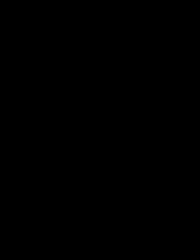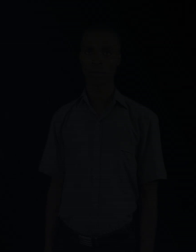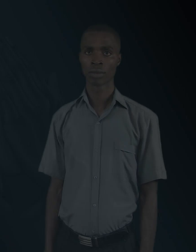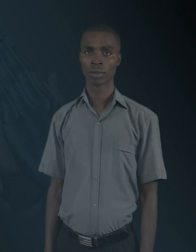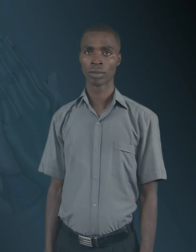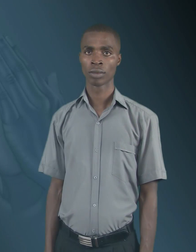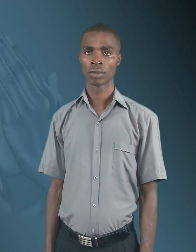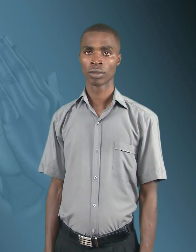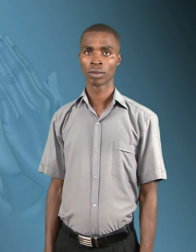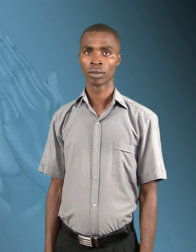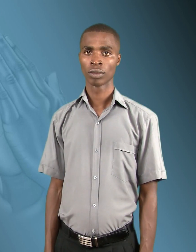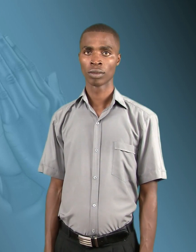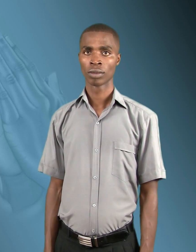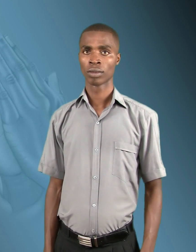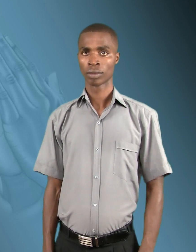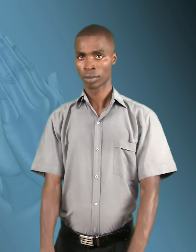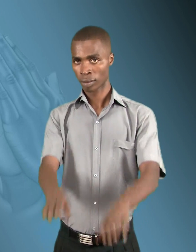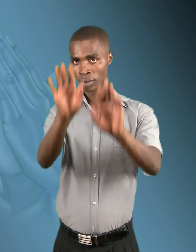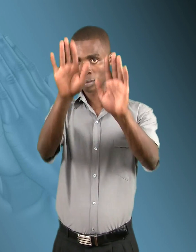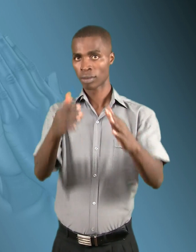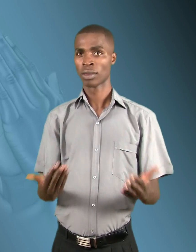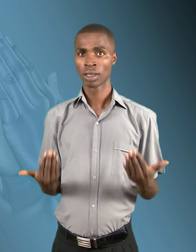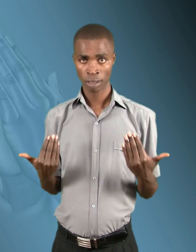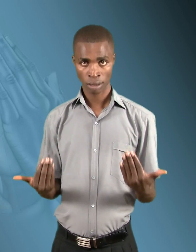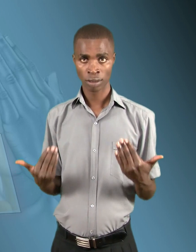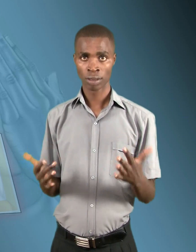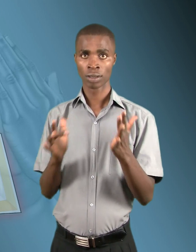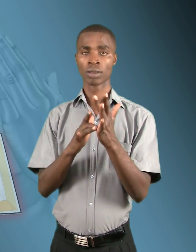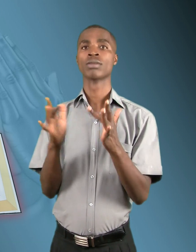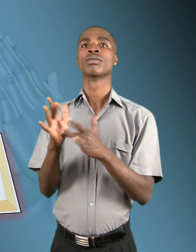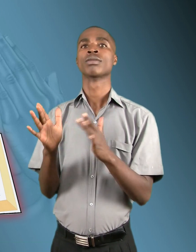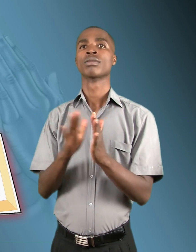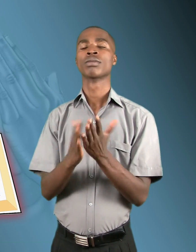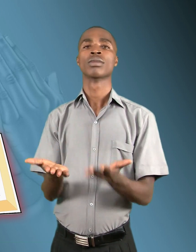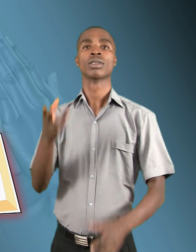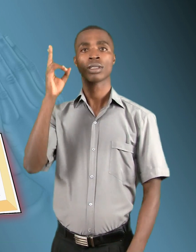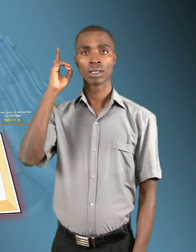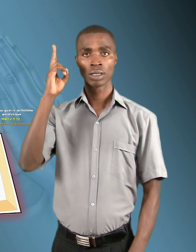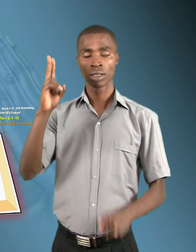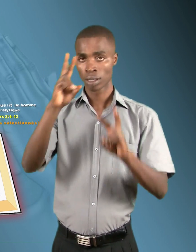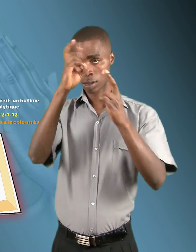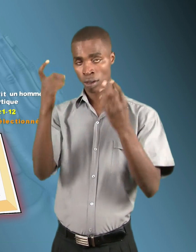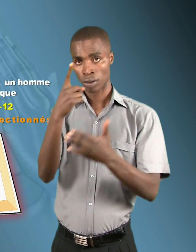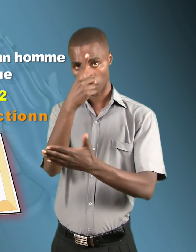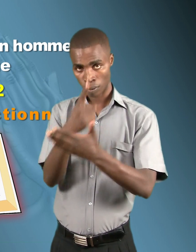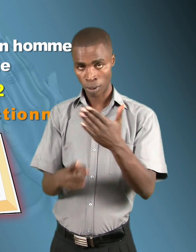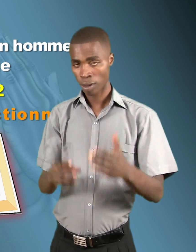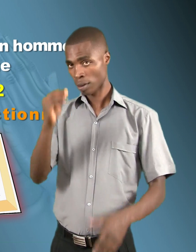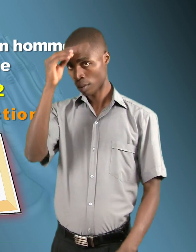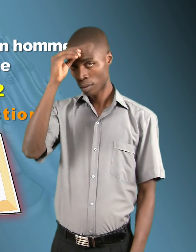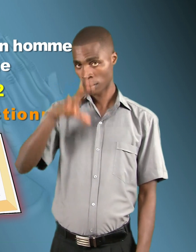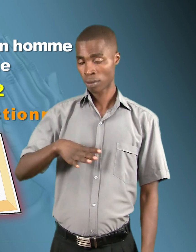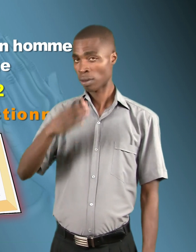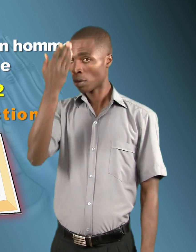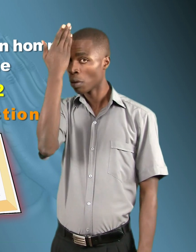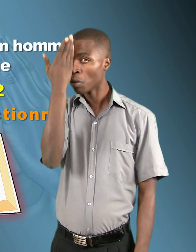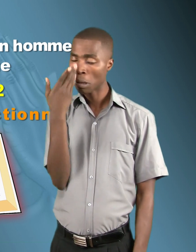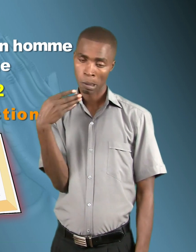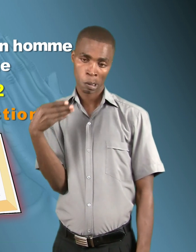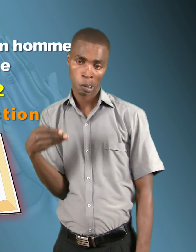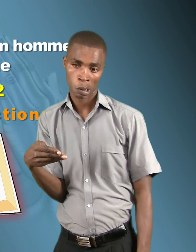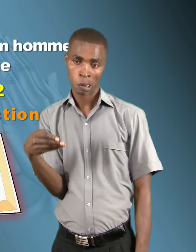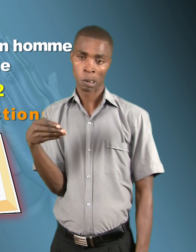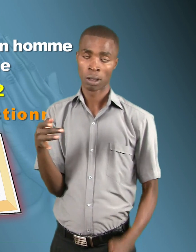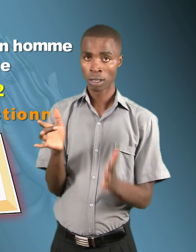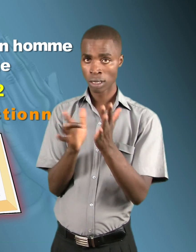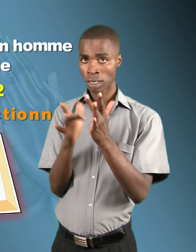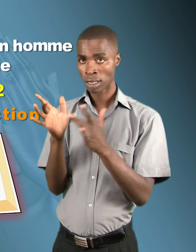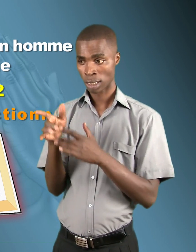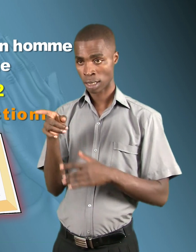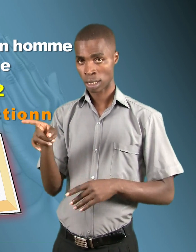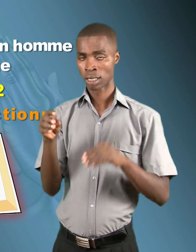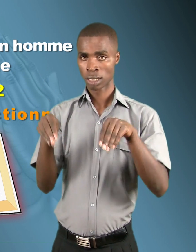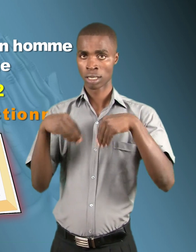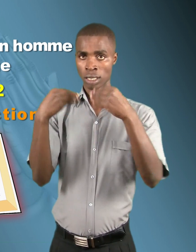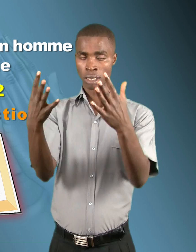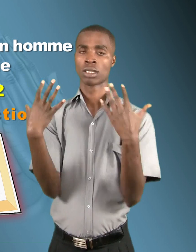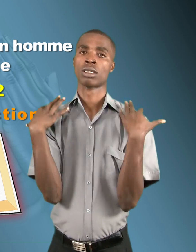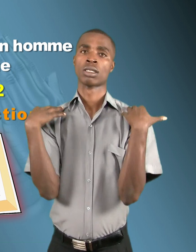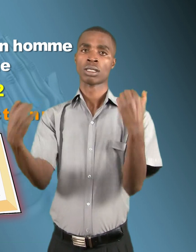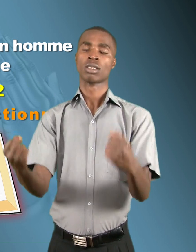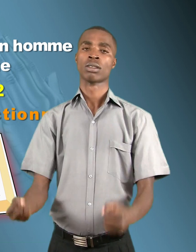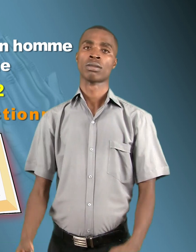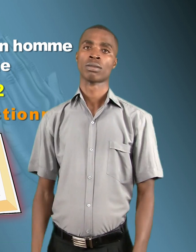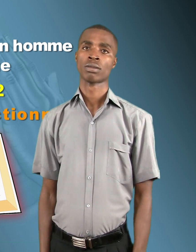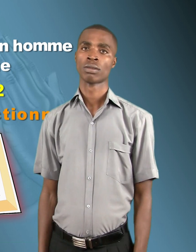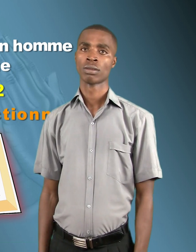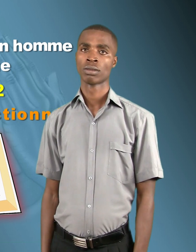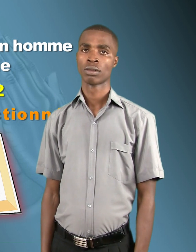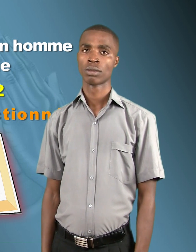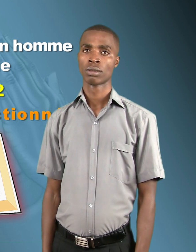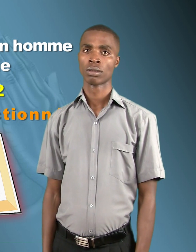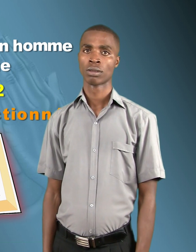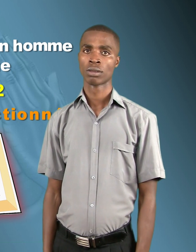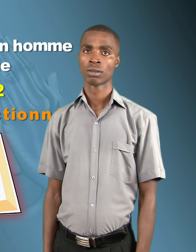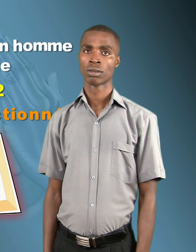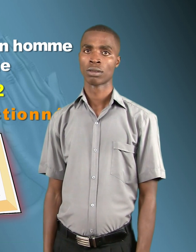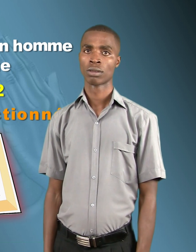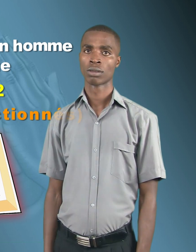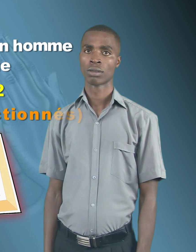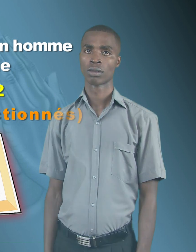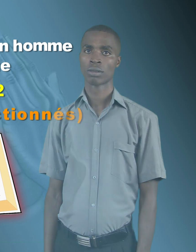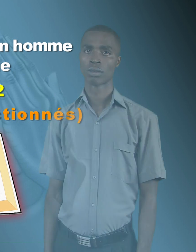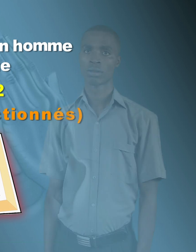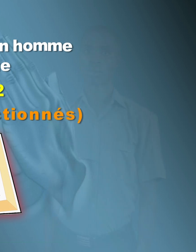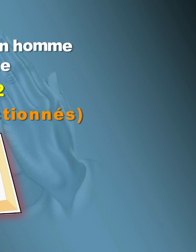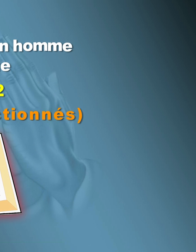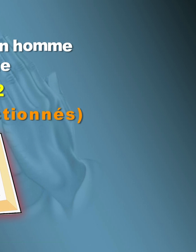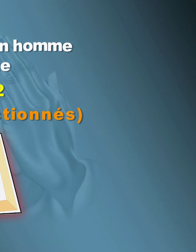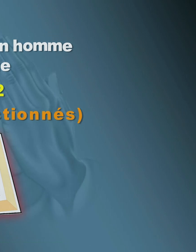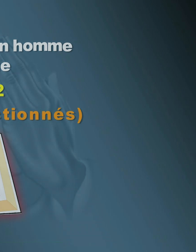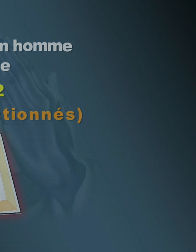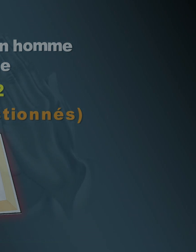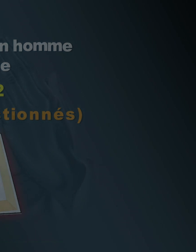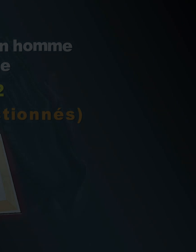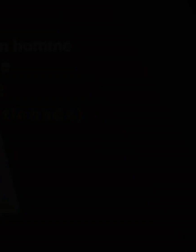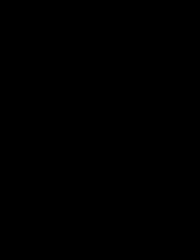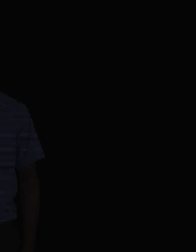Jesus heals a paralytic man